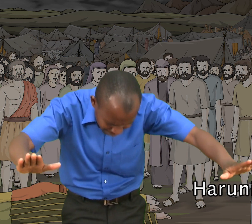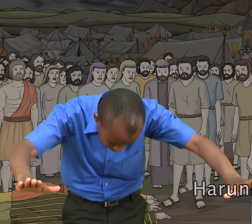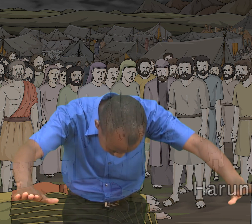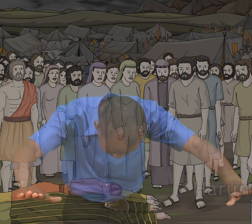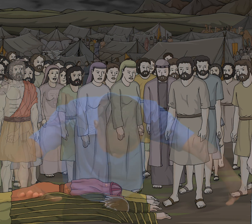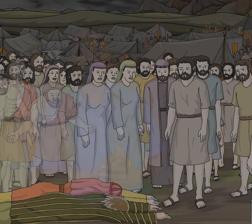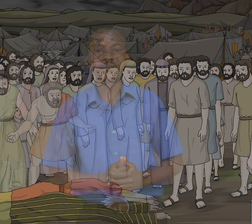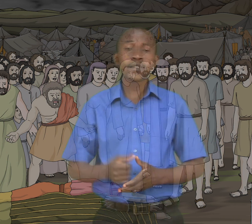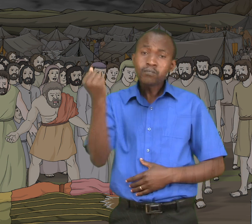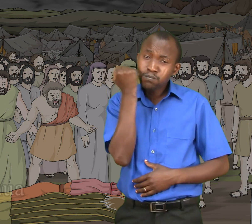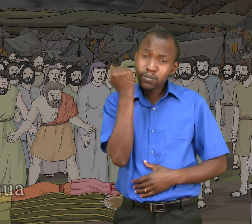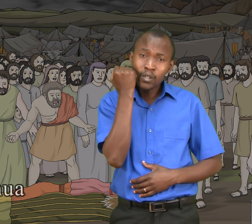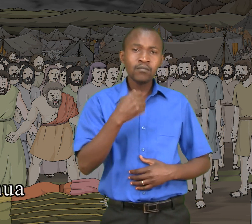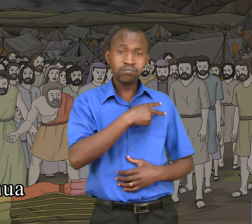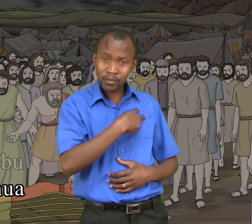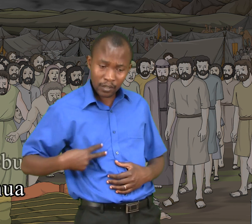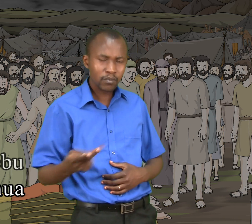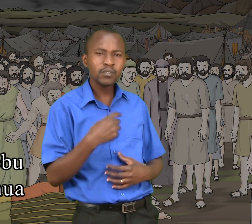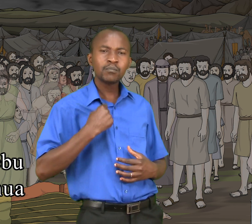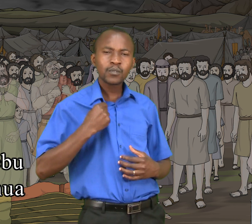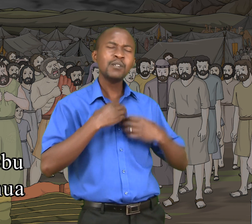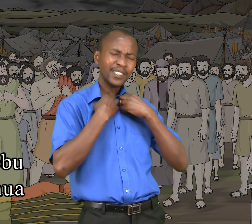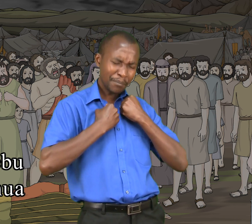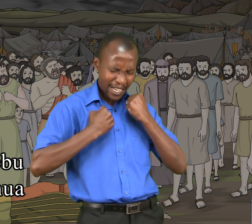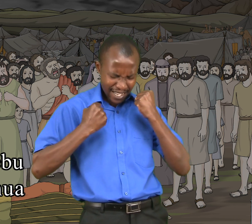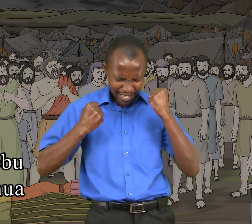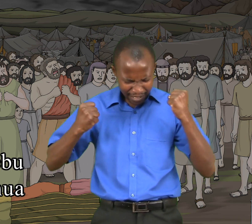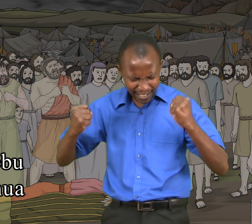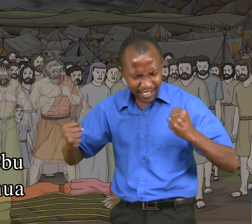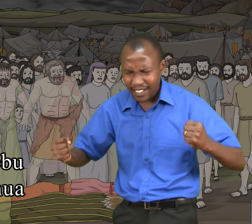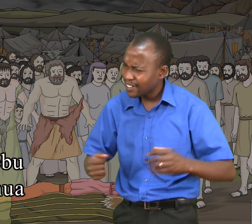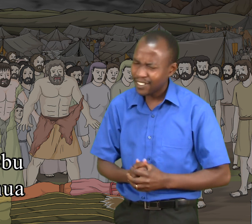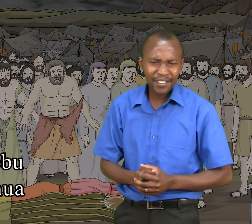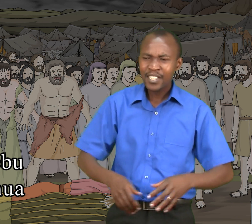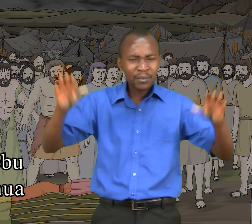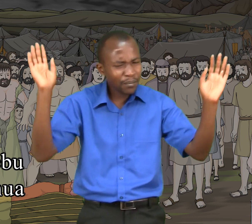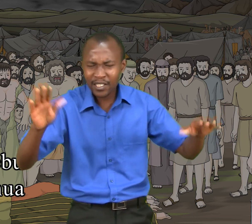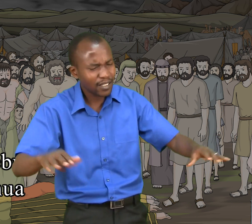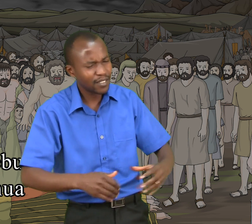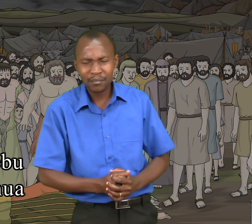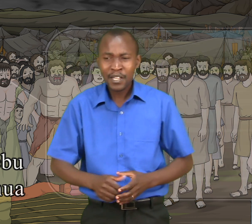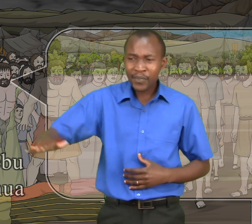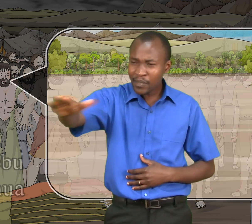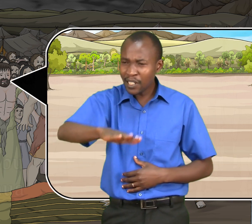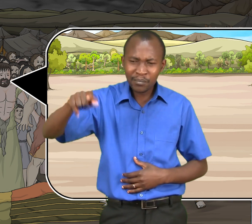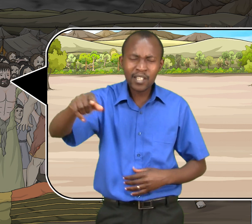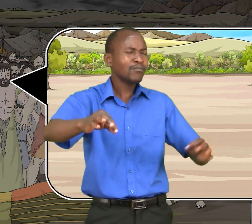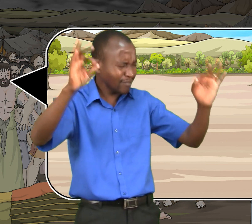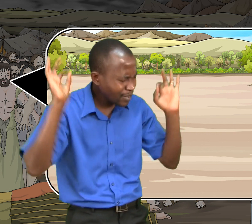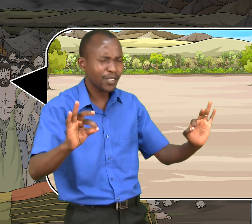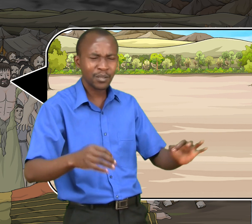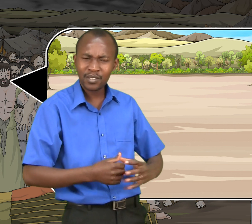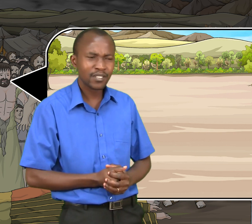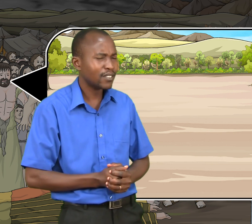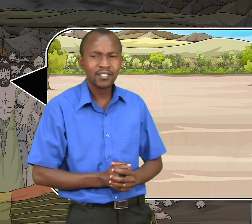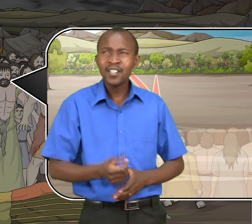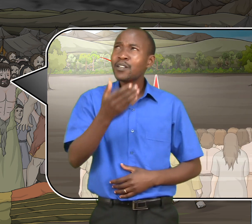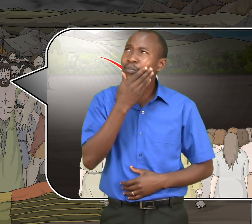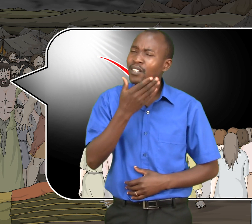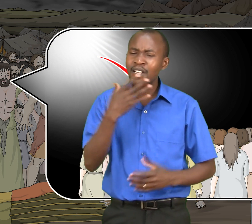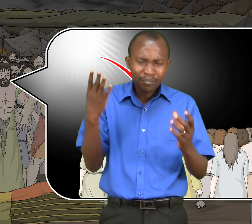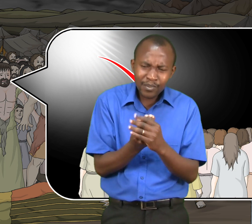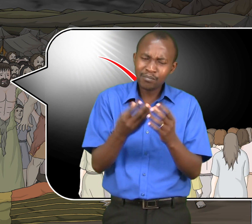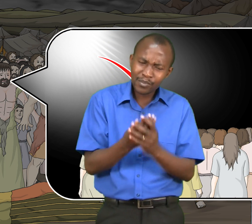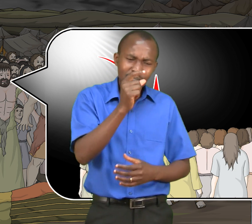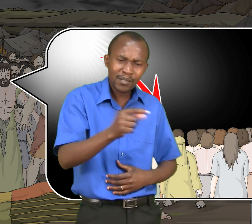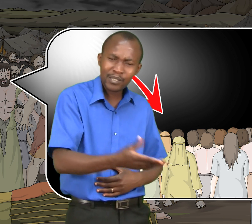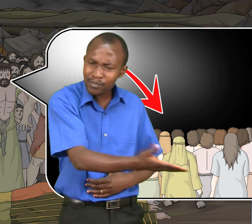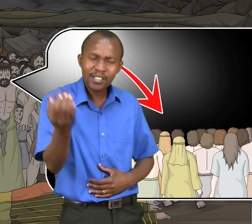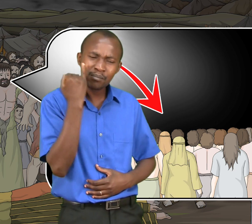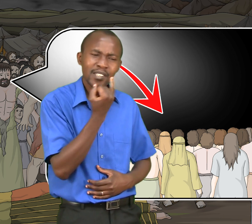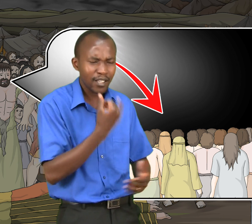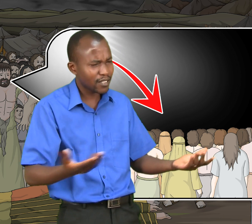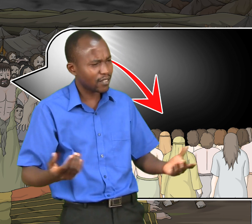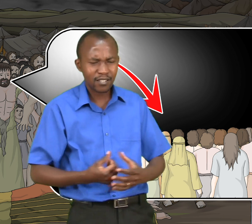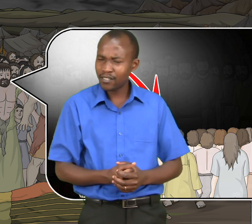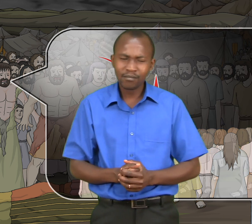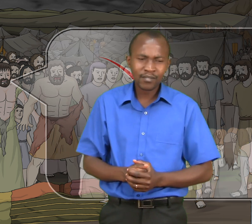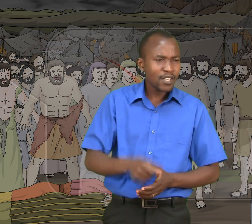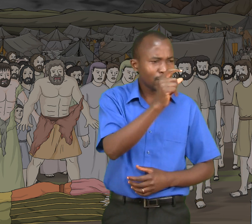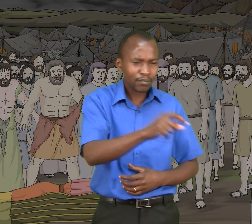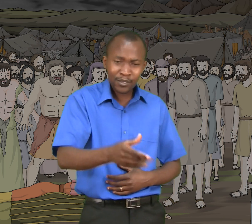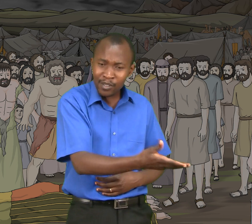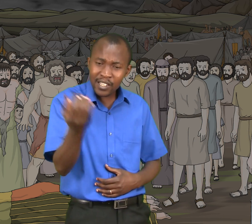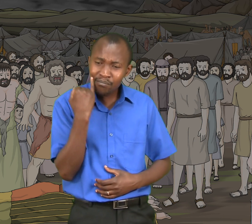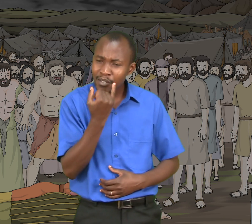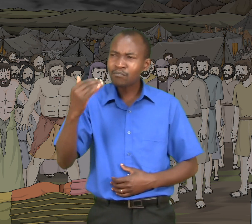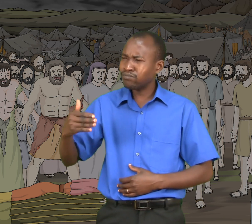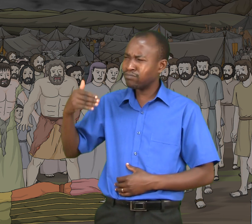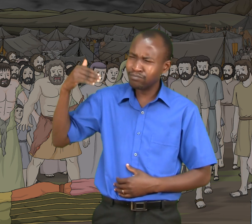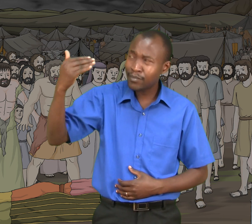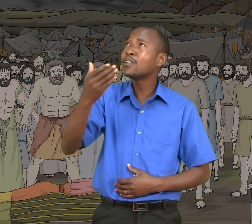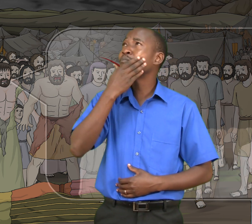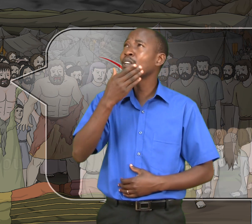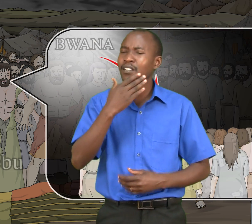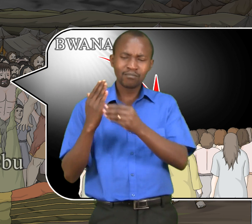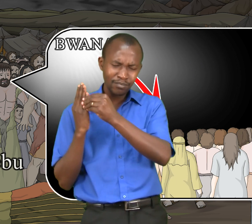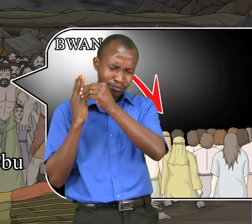Joshua son of Nun and Caleb son of Jephunneh, who were among those who had spied out the land, tore their clothes and said to the whole congregation of Israel, “The land we passed through and explored is an exceedingly good land.